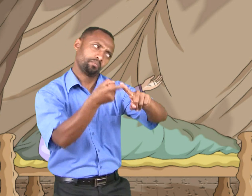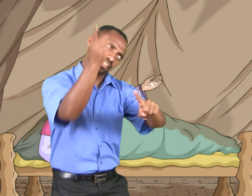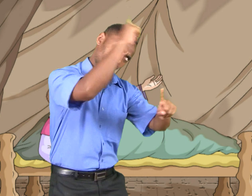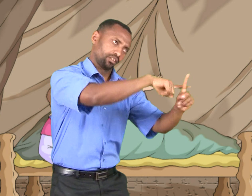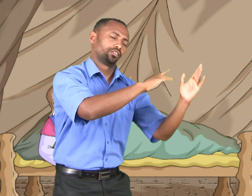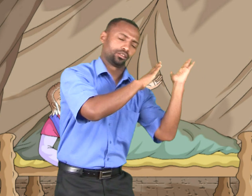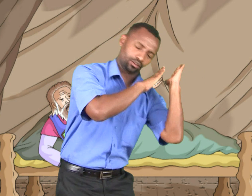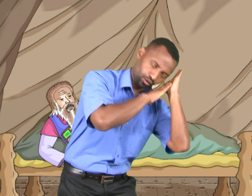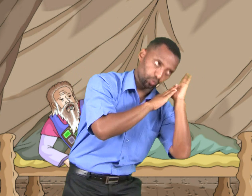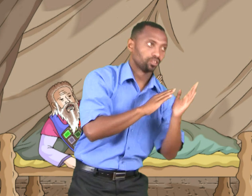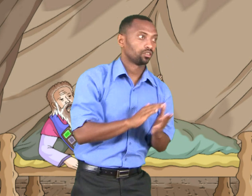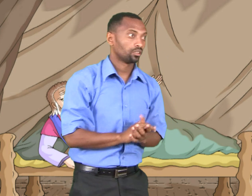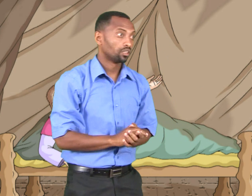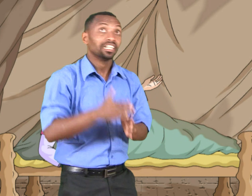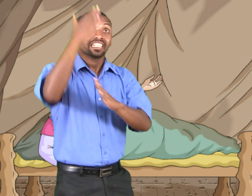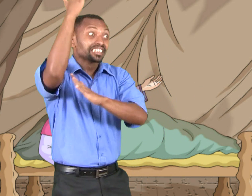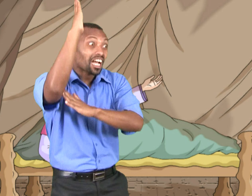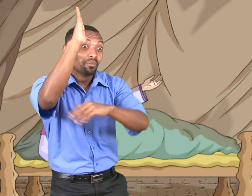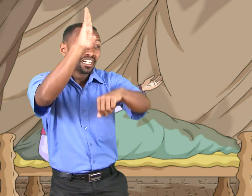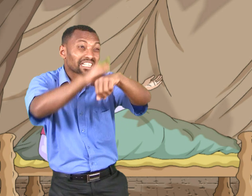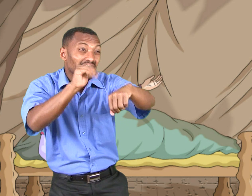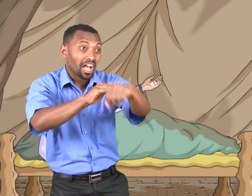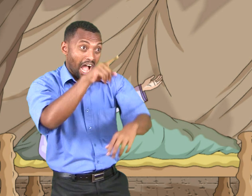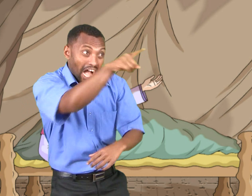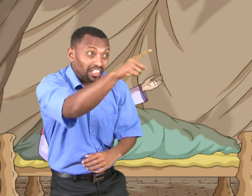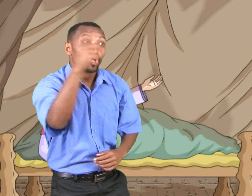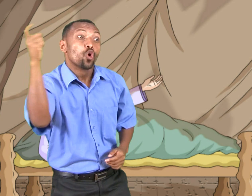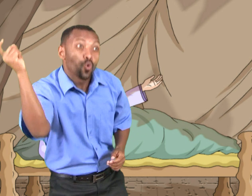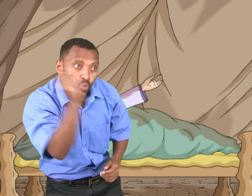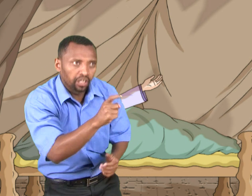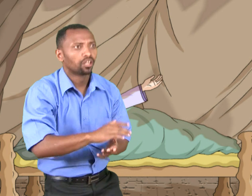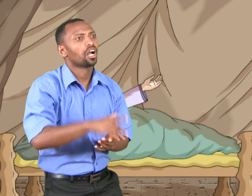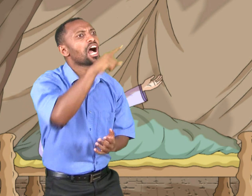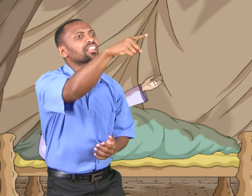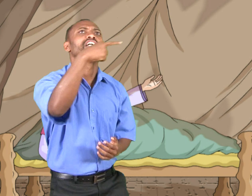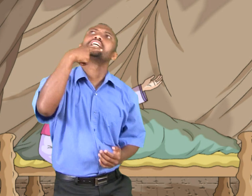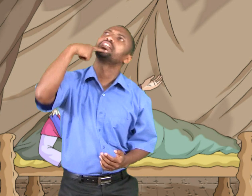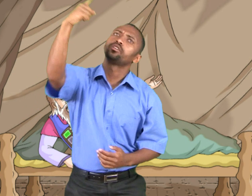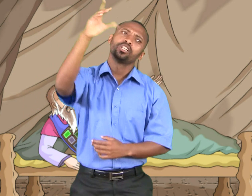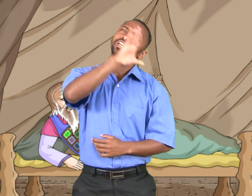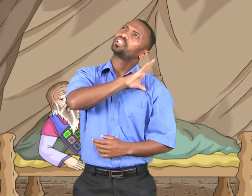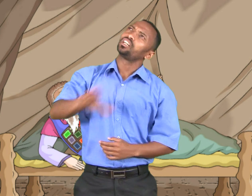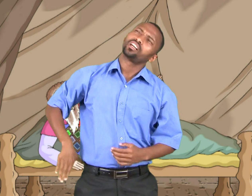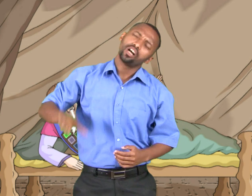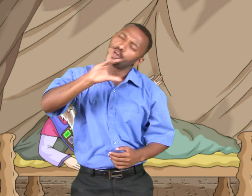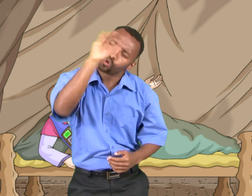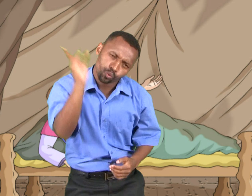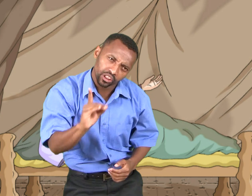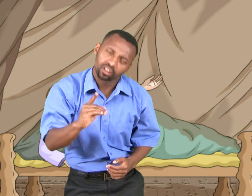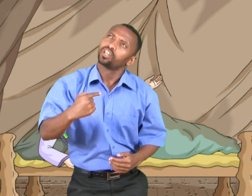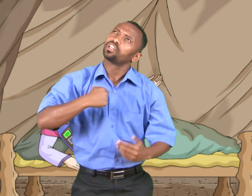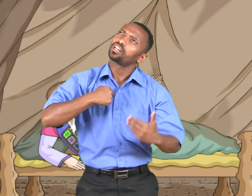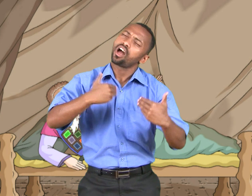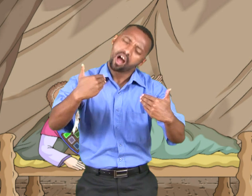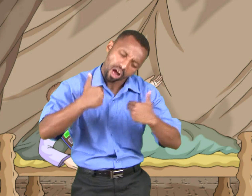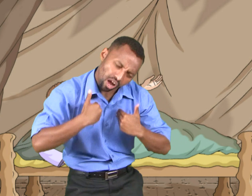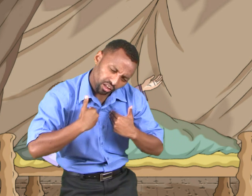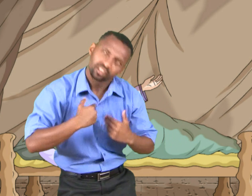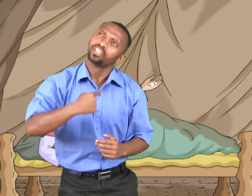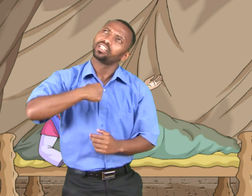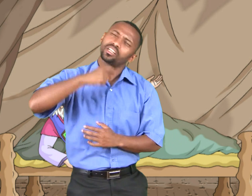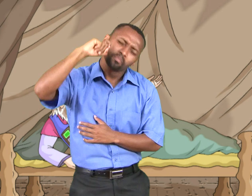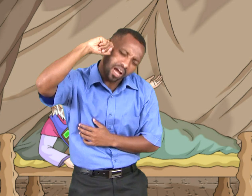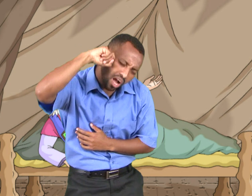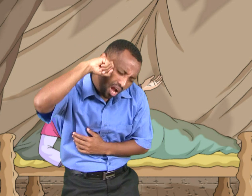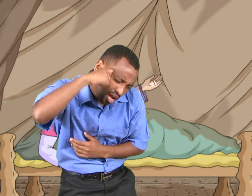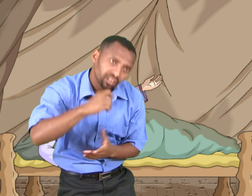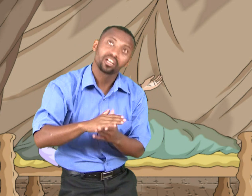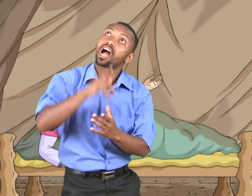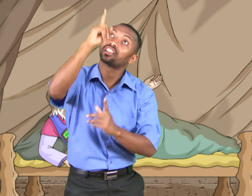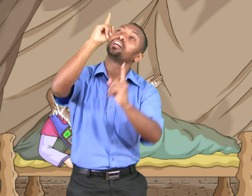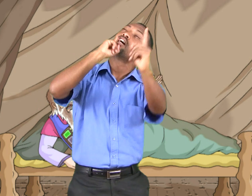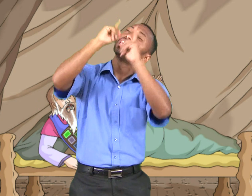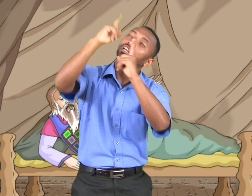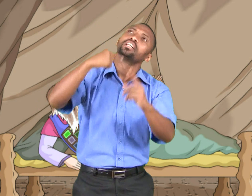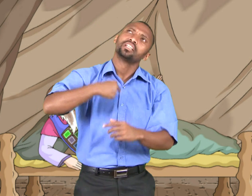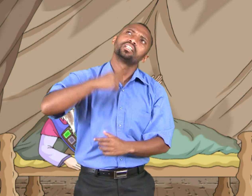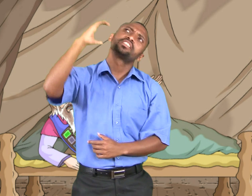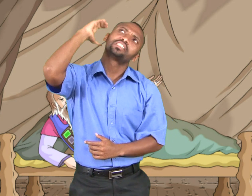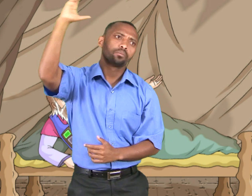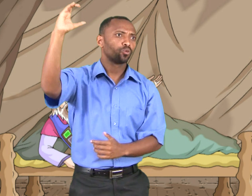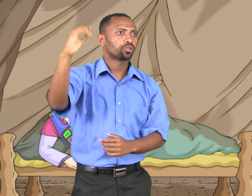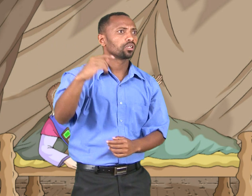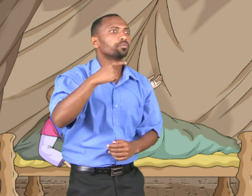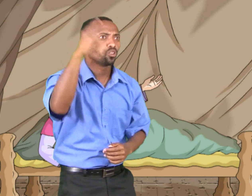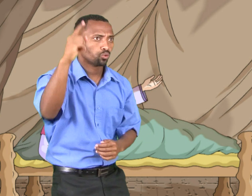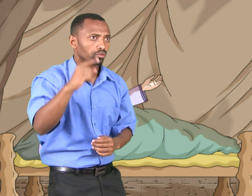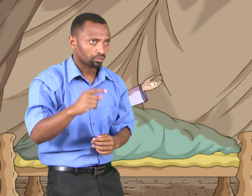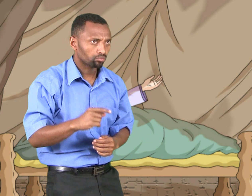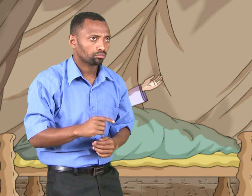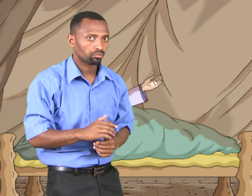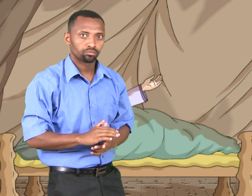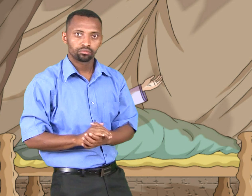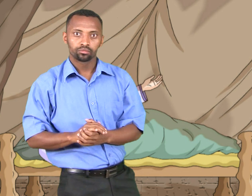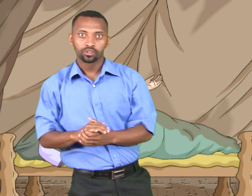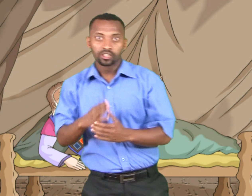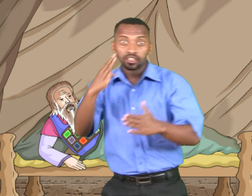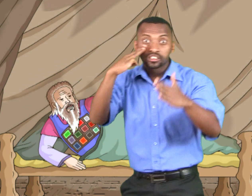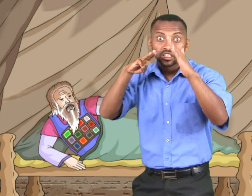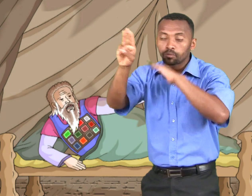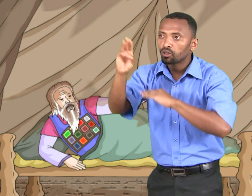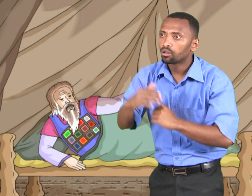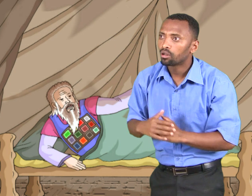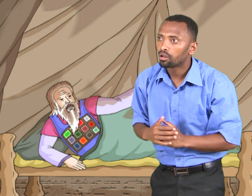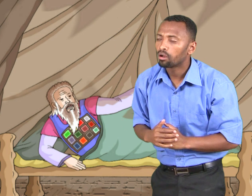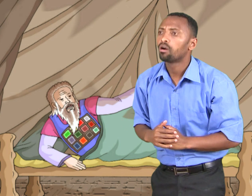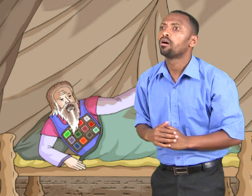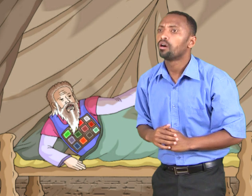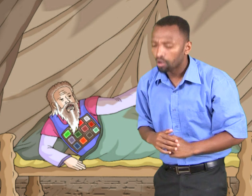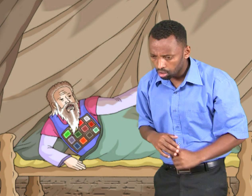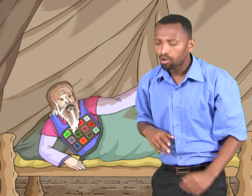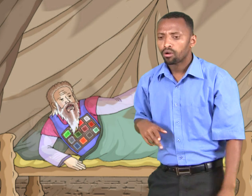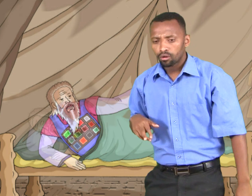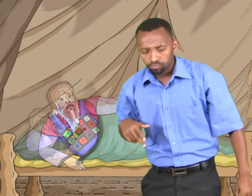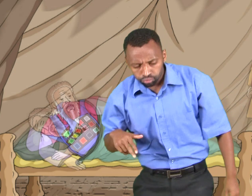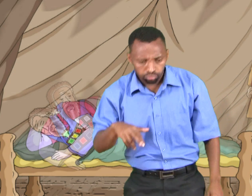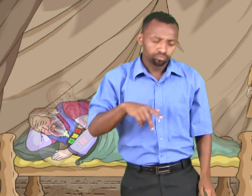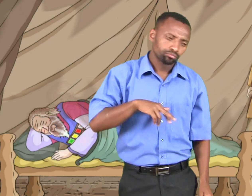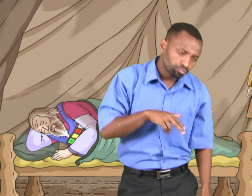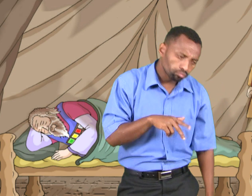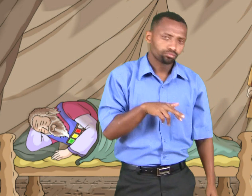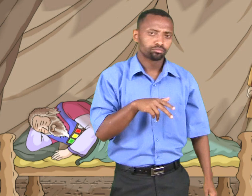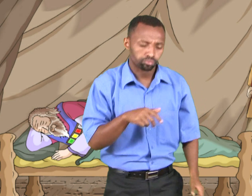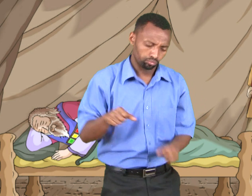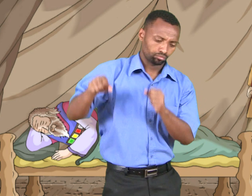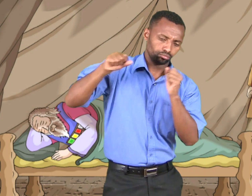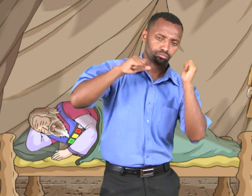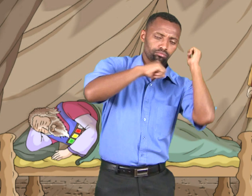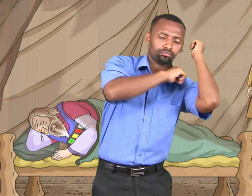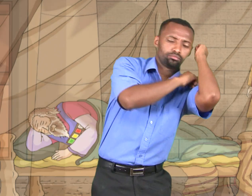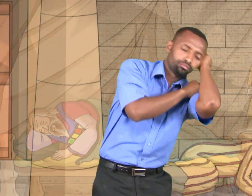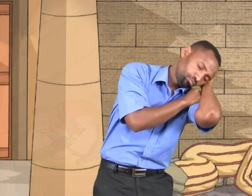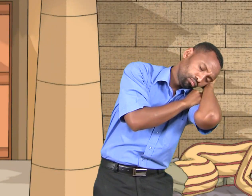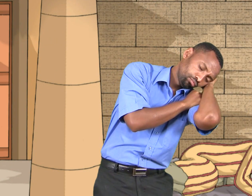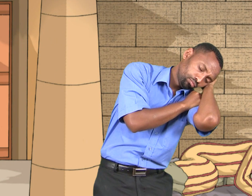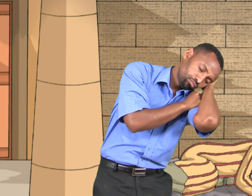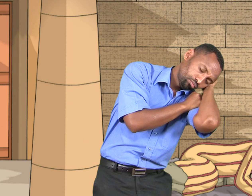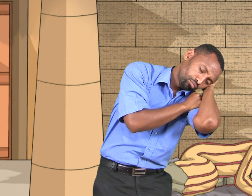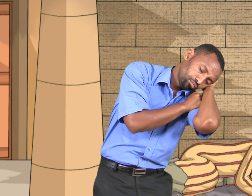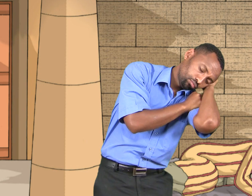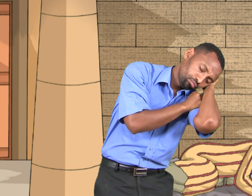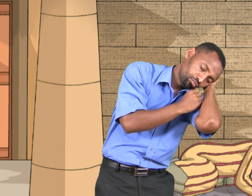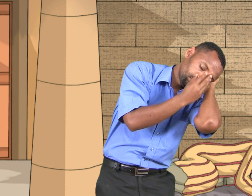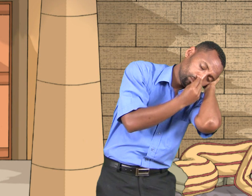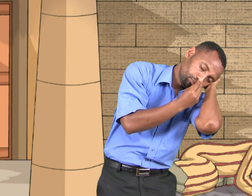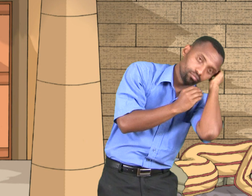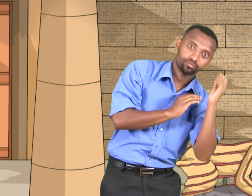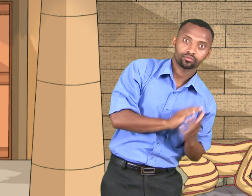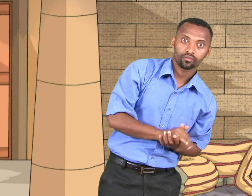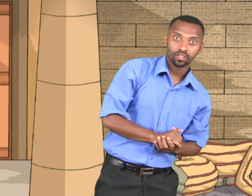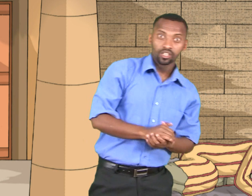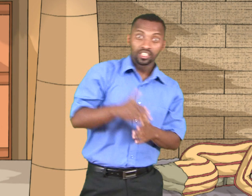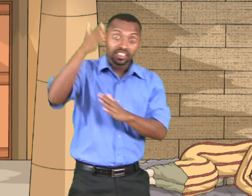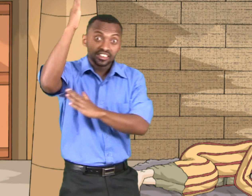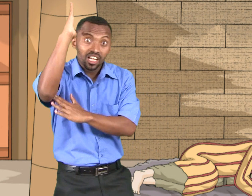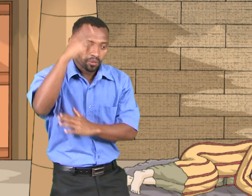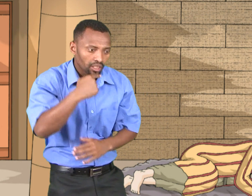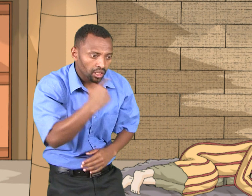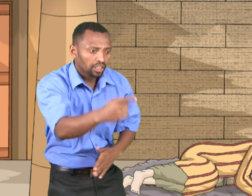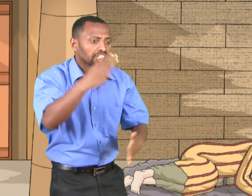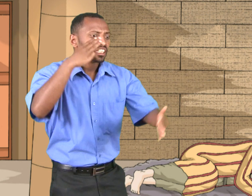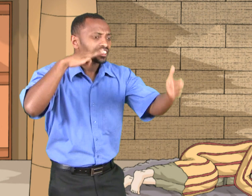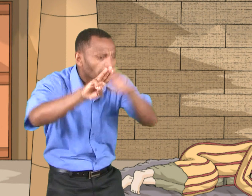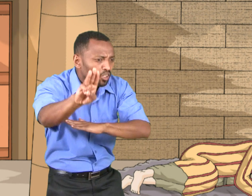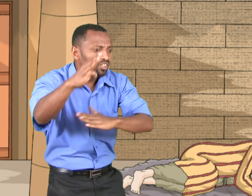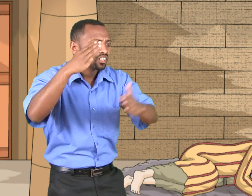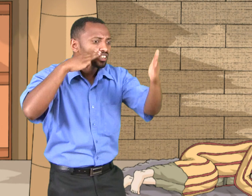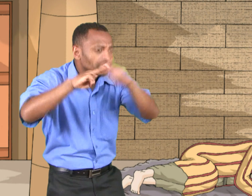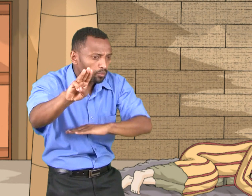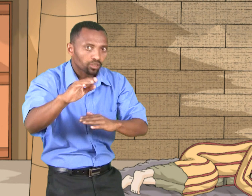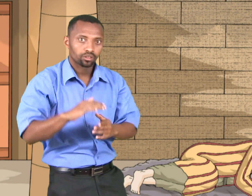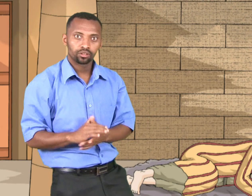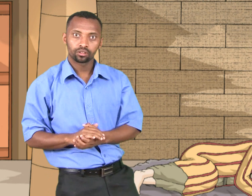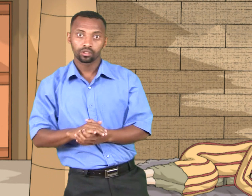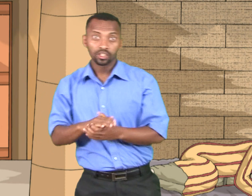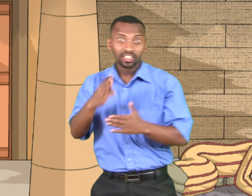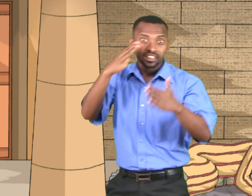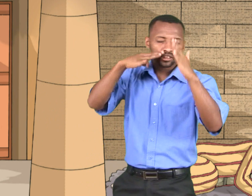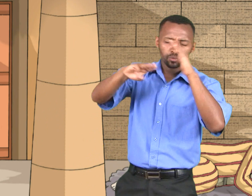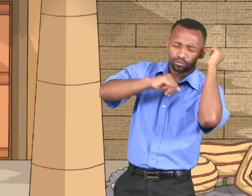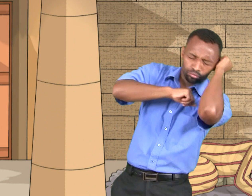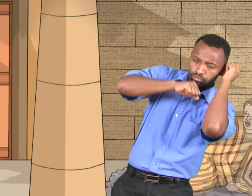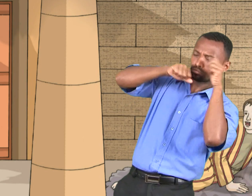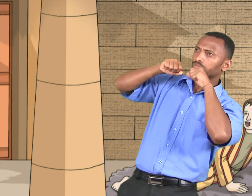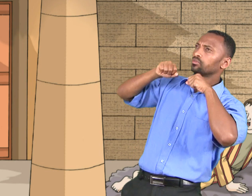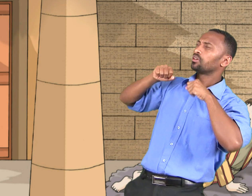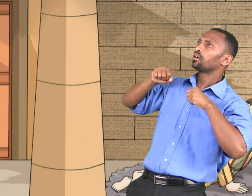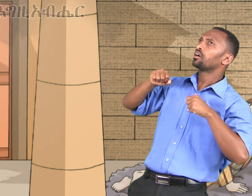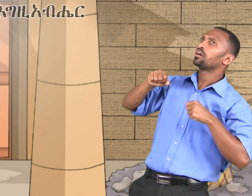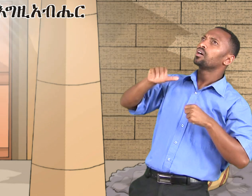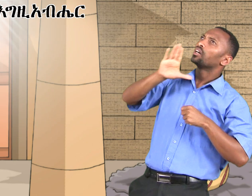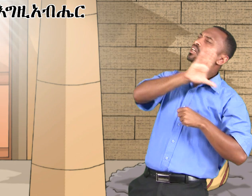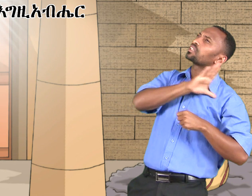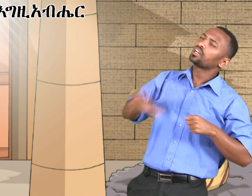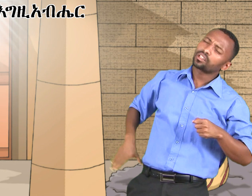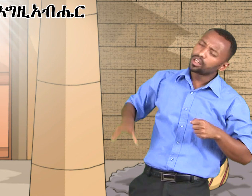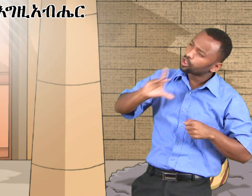“Go and lie down,” he said to Samuel, “and if He calls you, say, ‘Speak, LORD, for Your servant is listening.’” So Samuel went and lay down in his place.